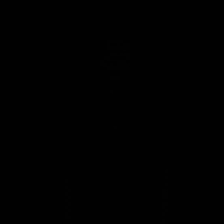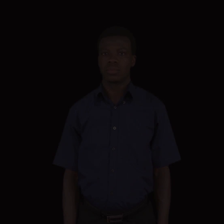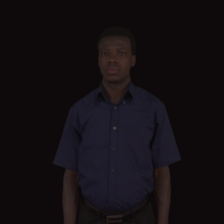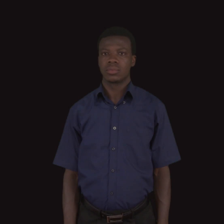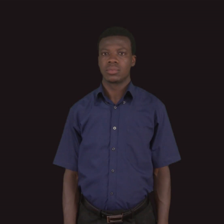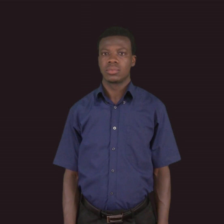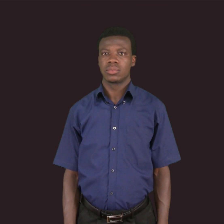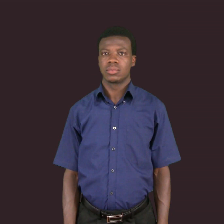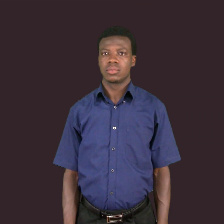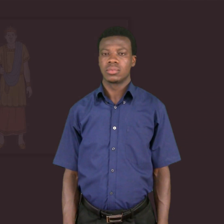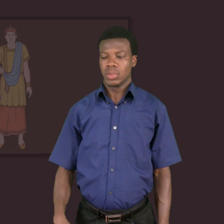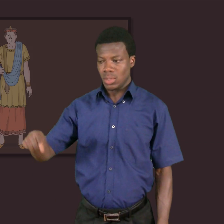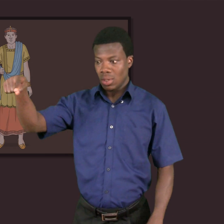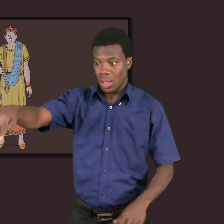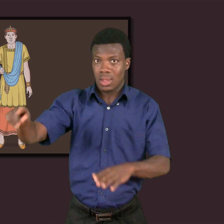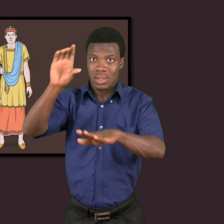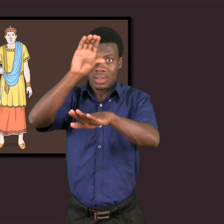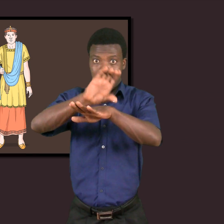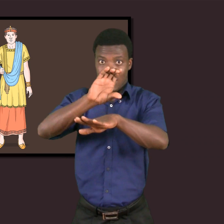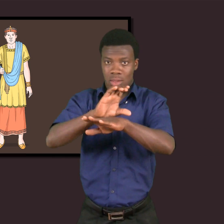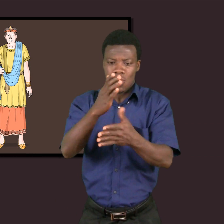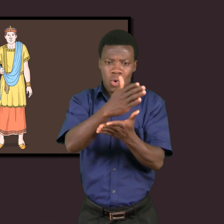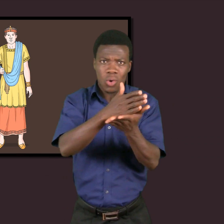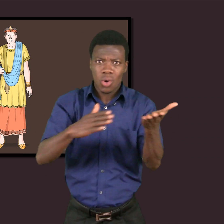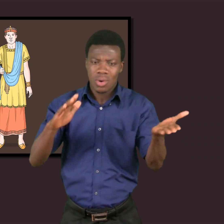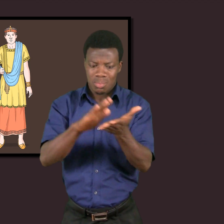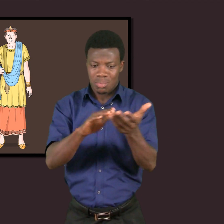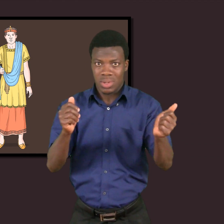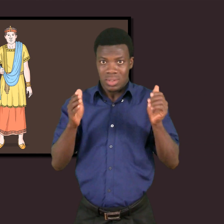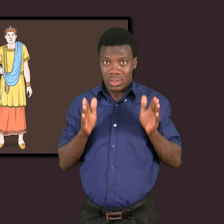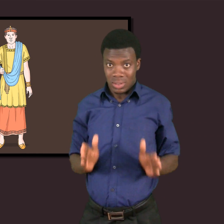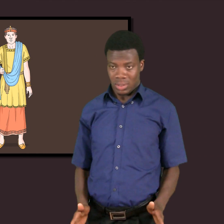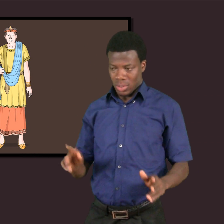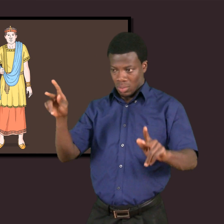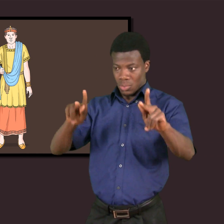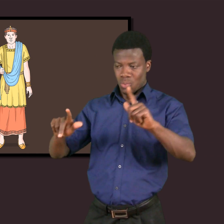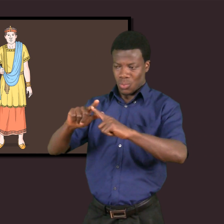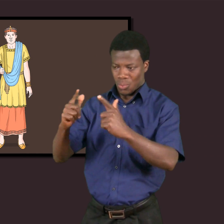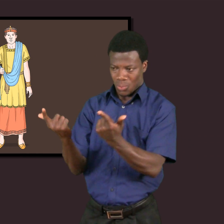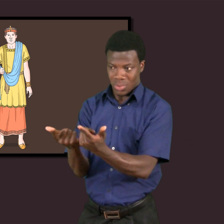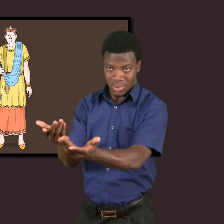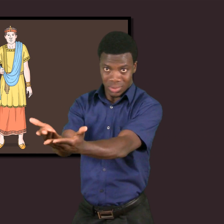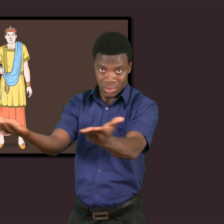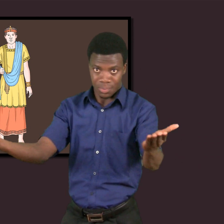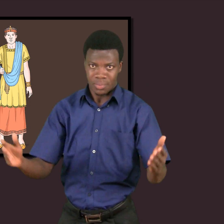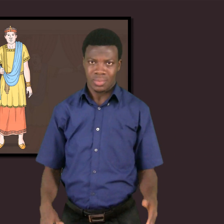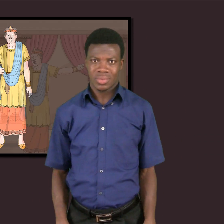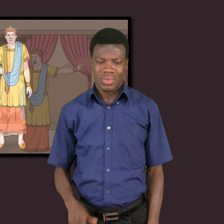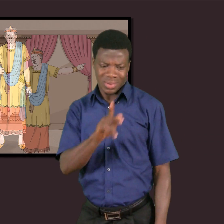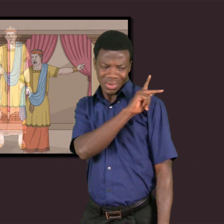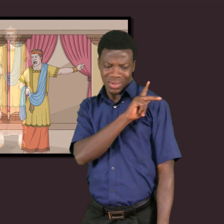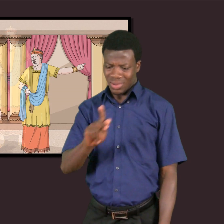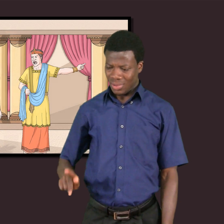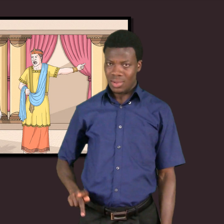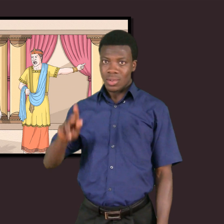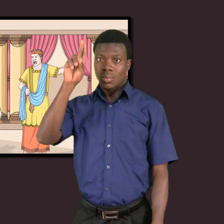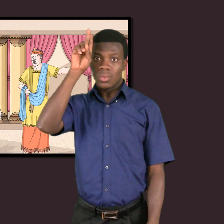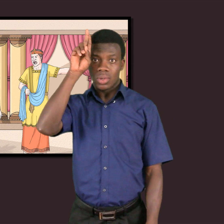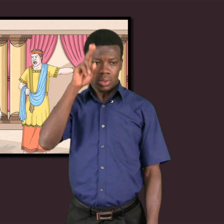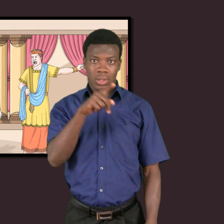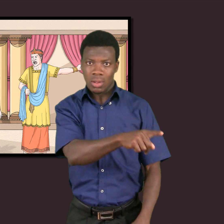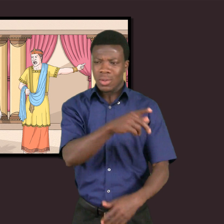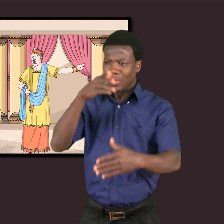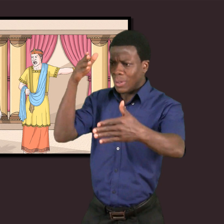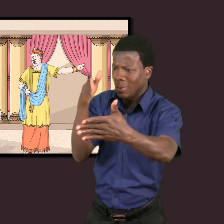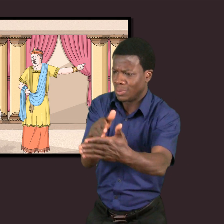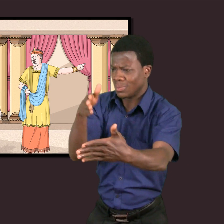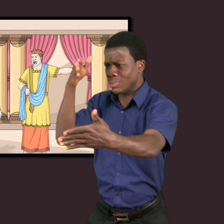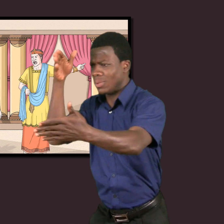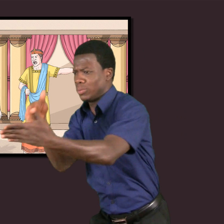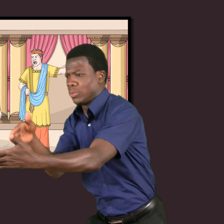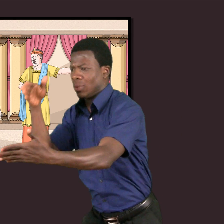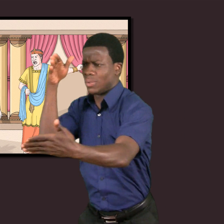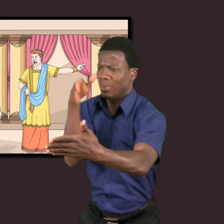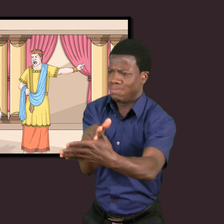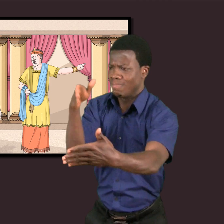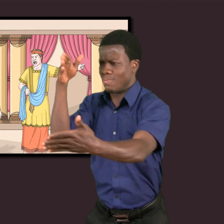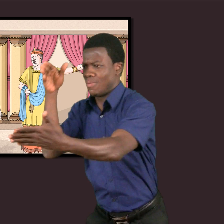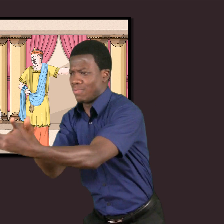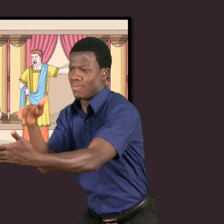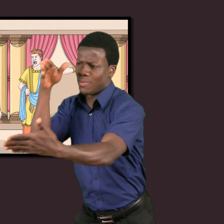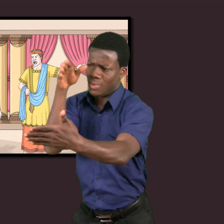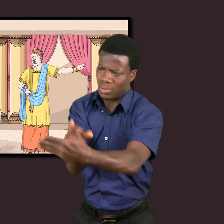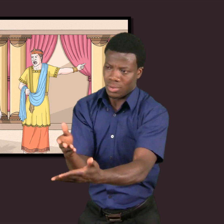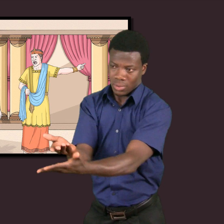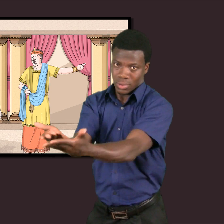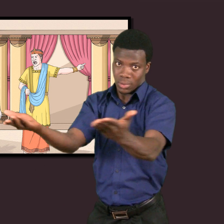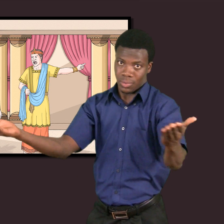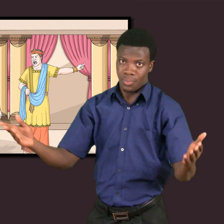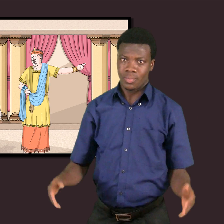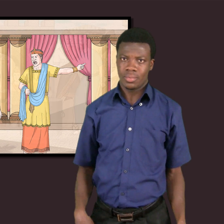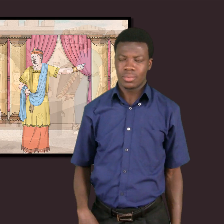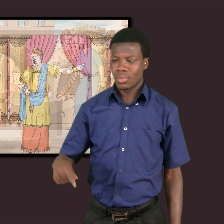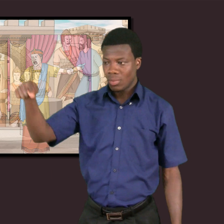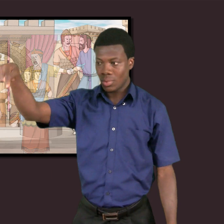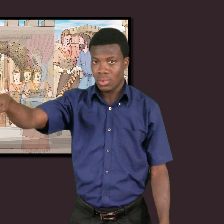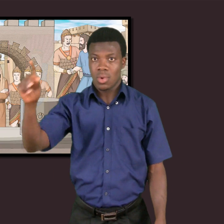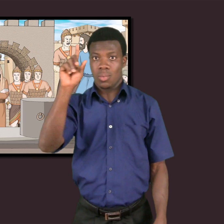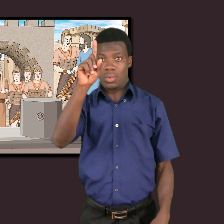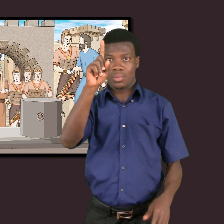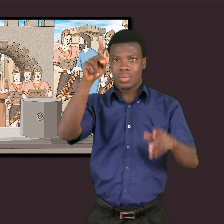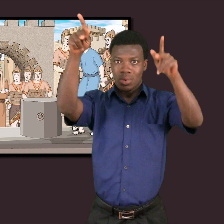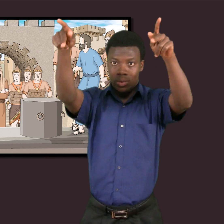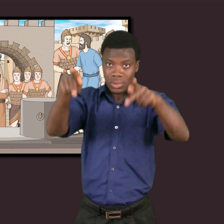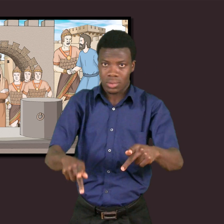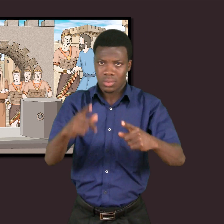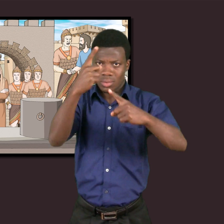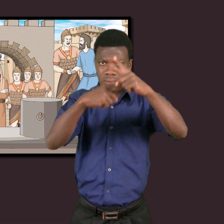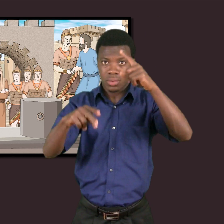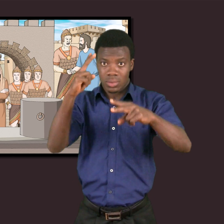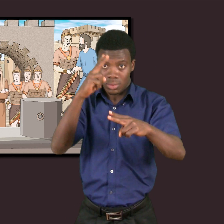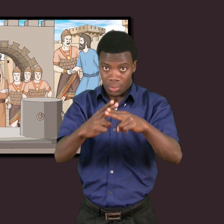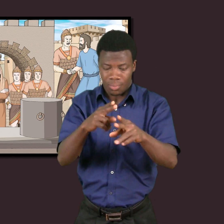About that time, King Herod reached out to harm some who belonged to the church.